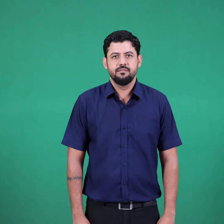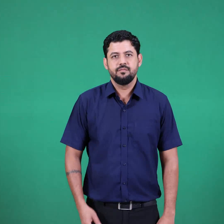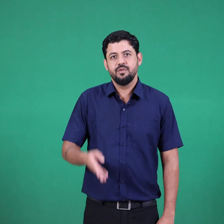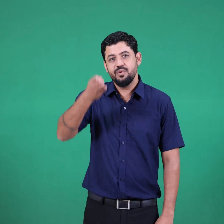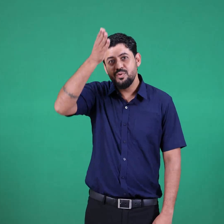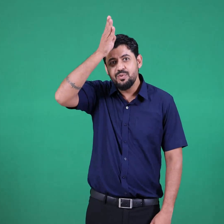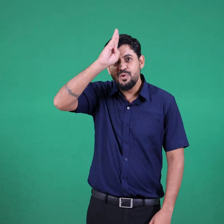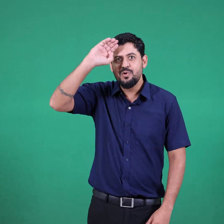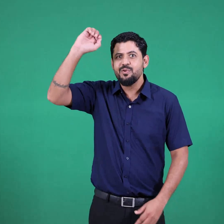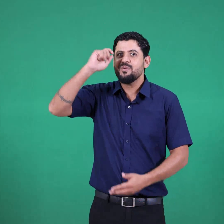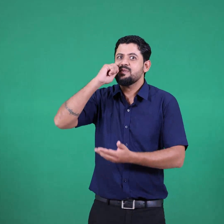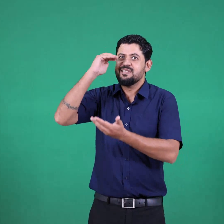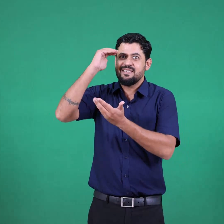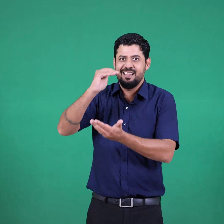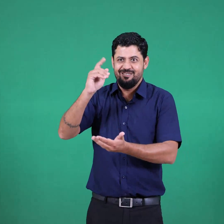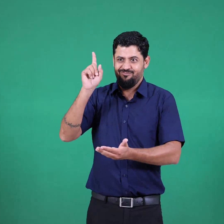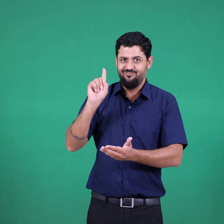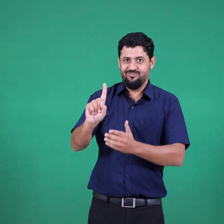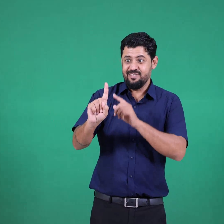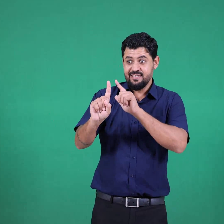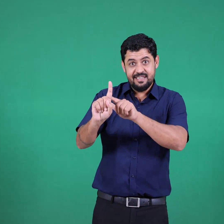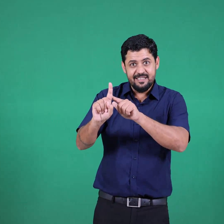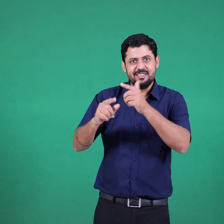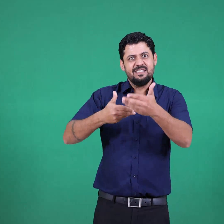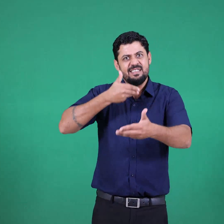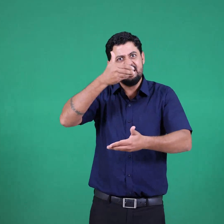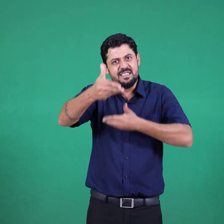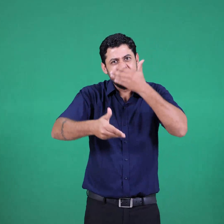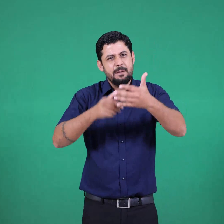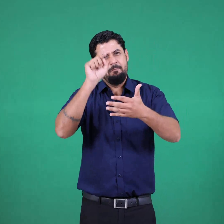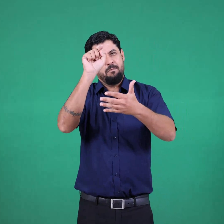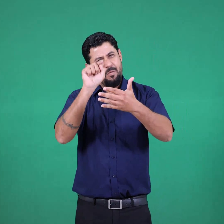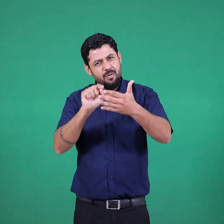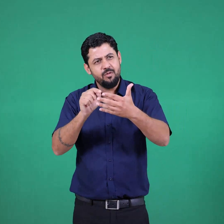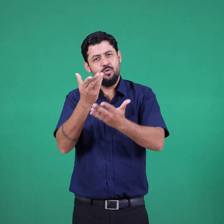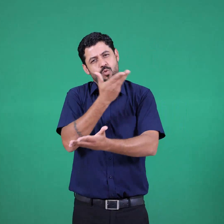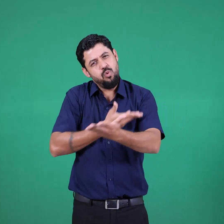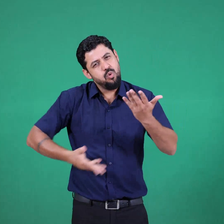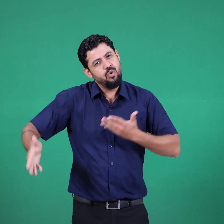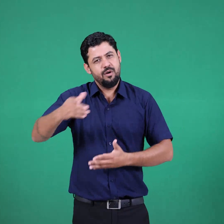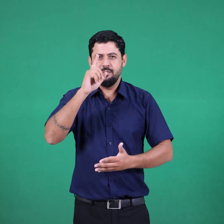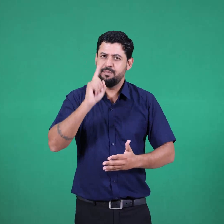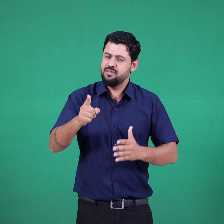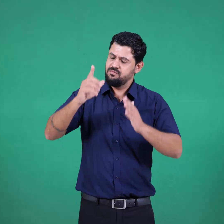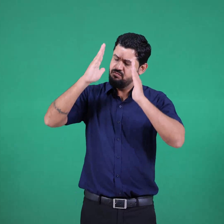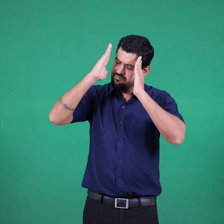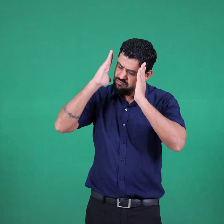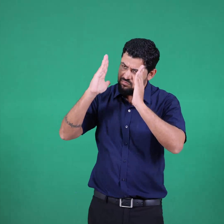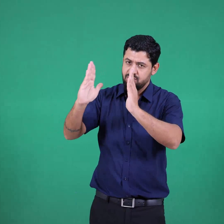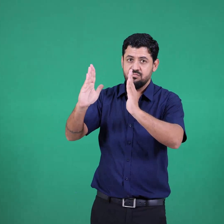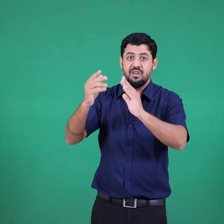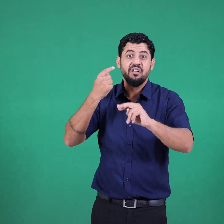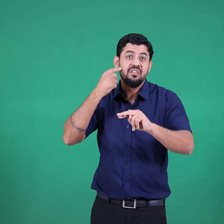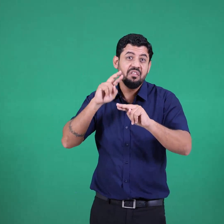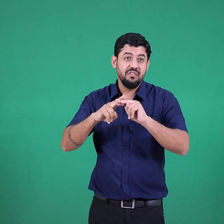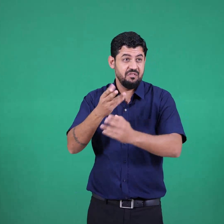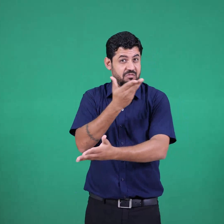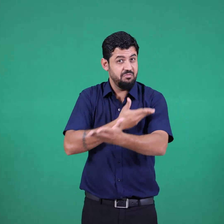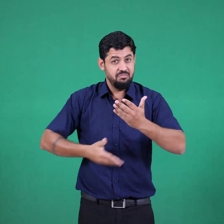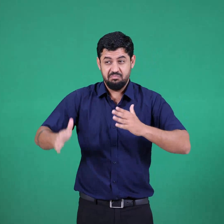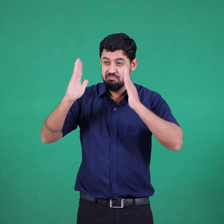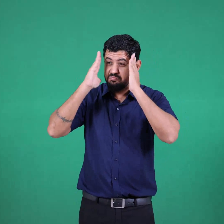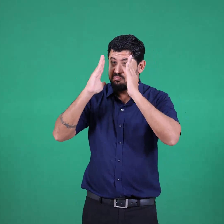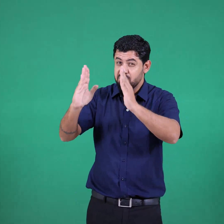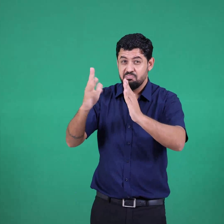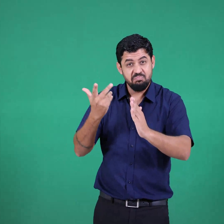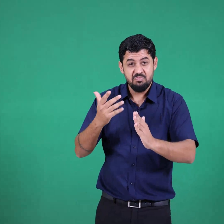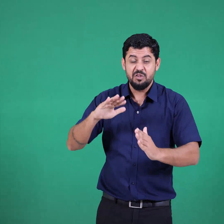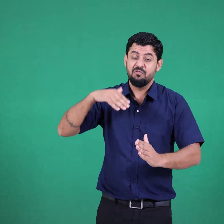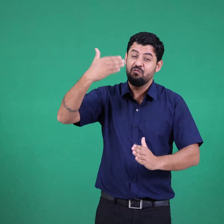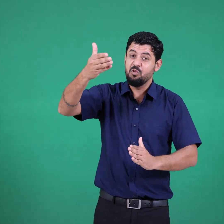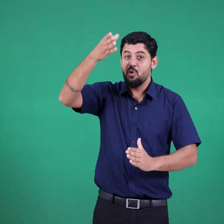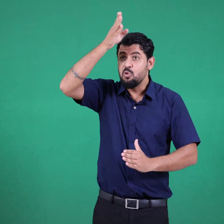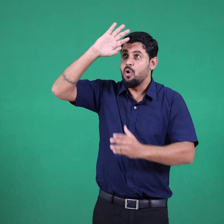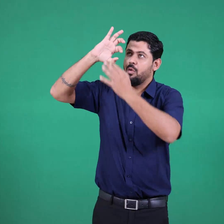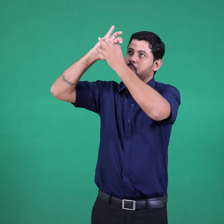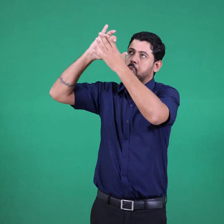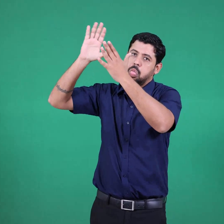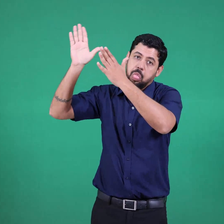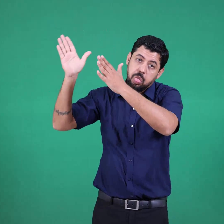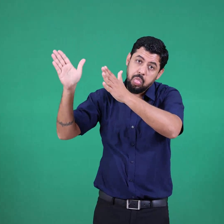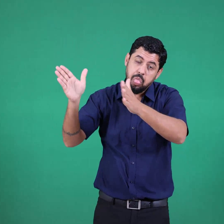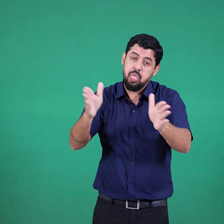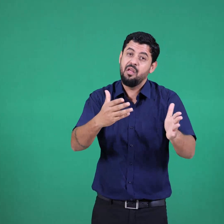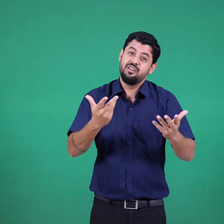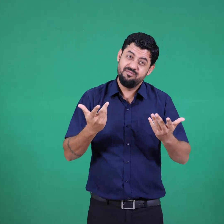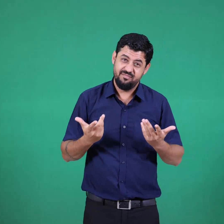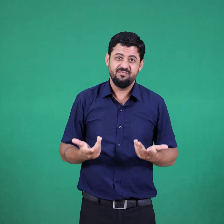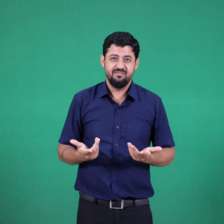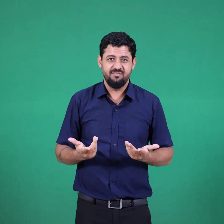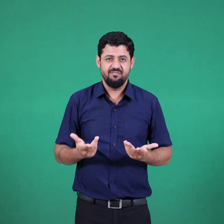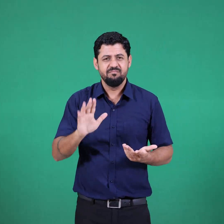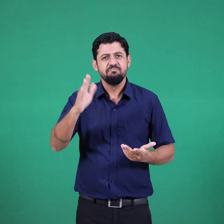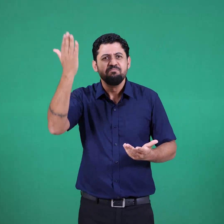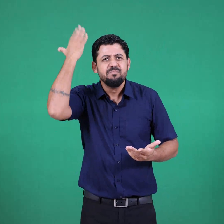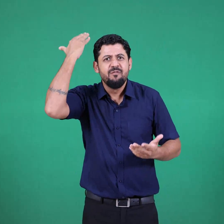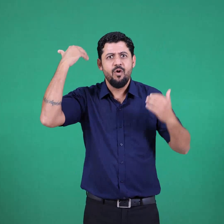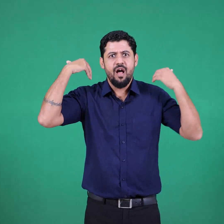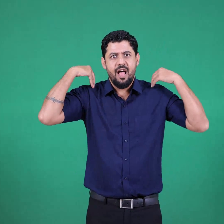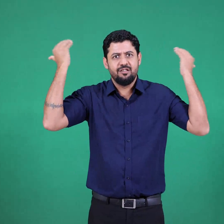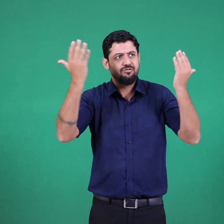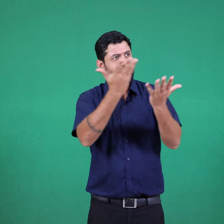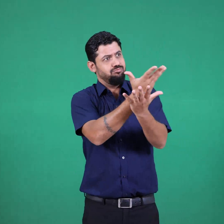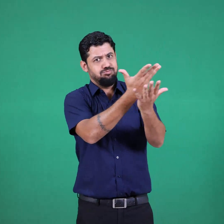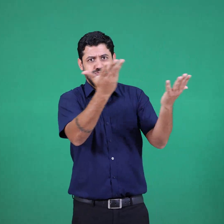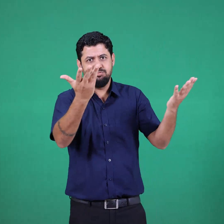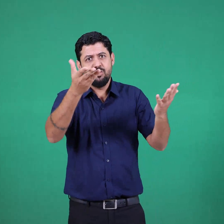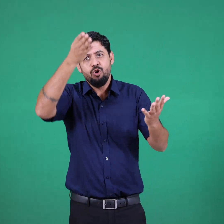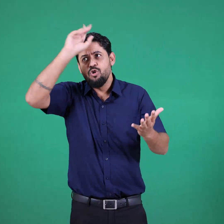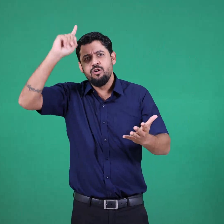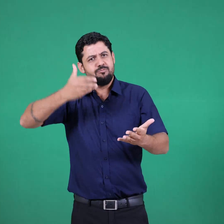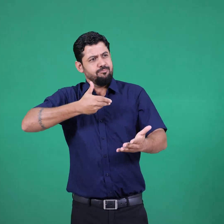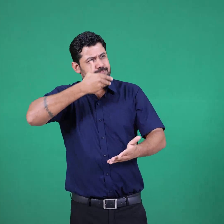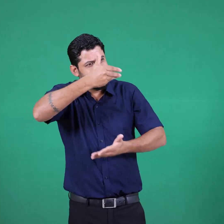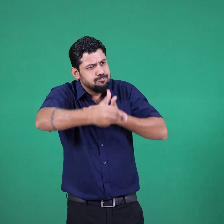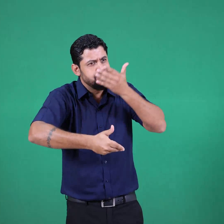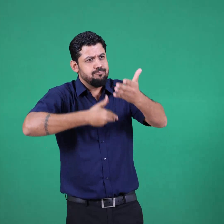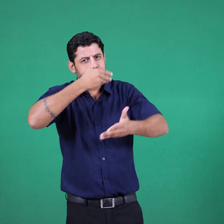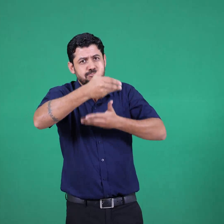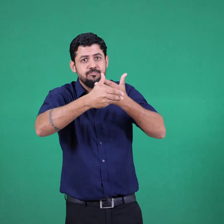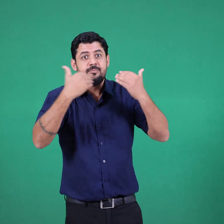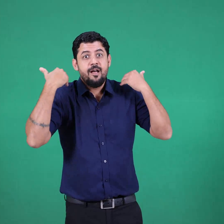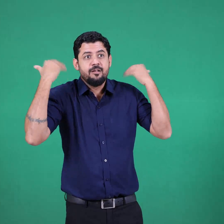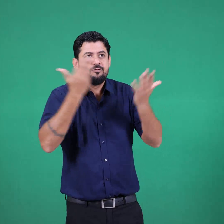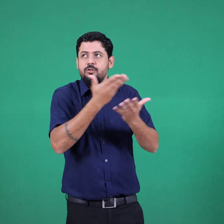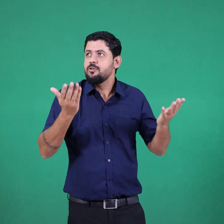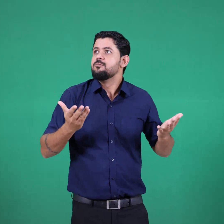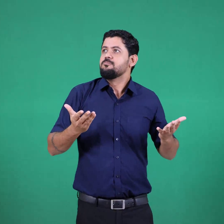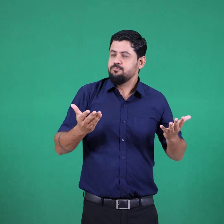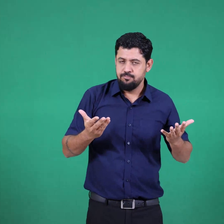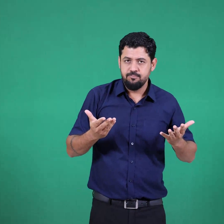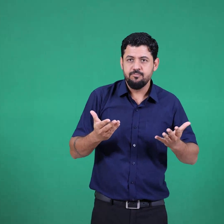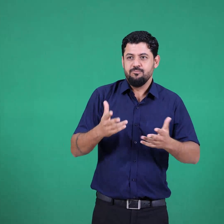We must pay closer attention, therefore, to what we have heard, so that we do not drift away.